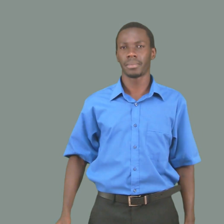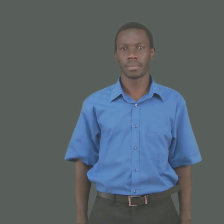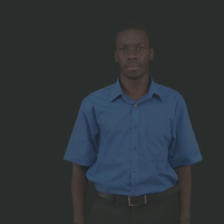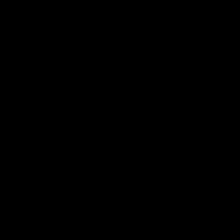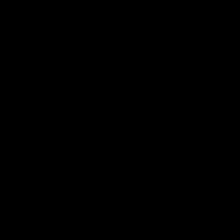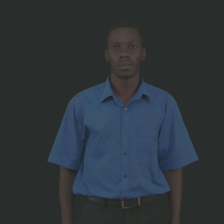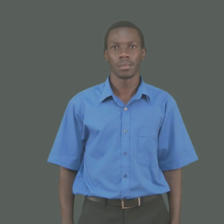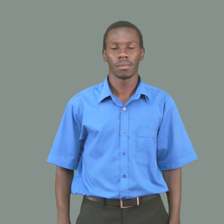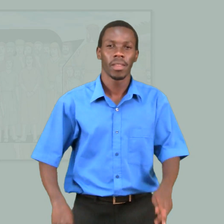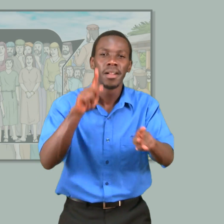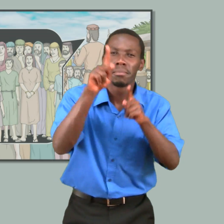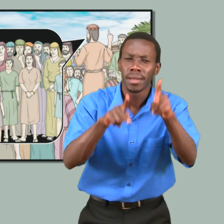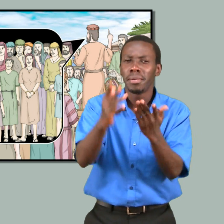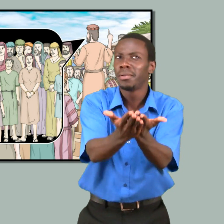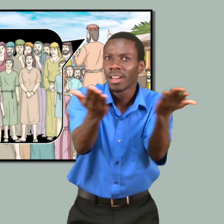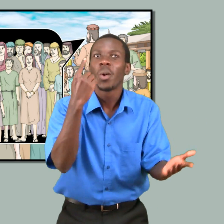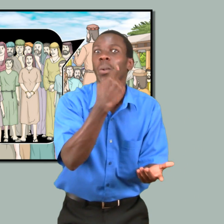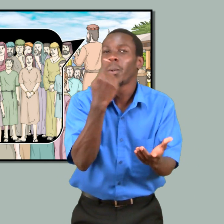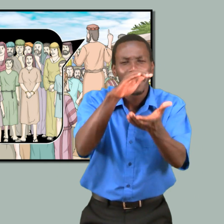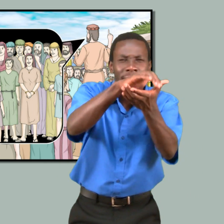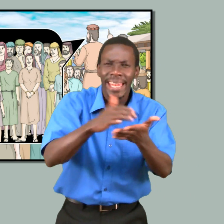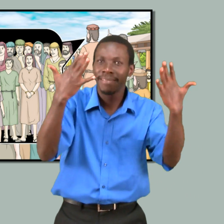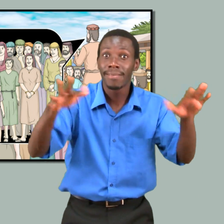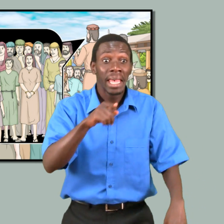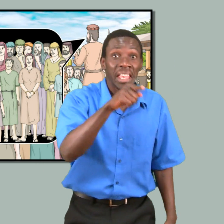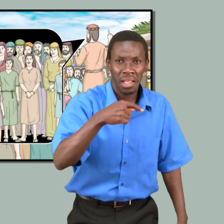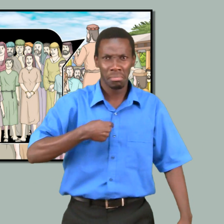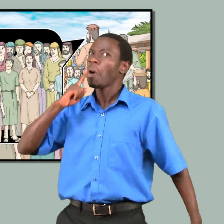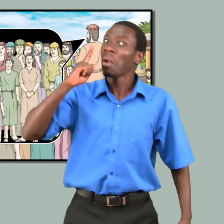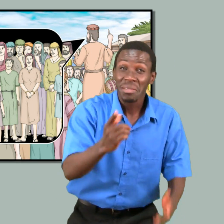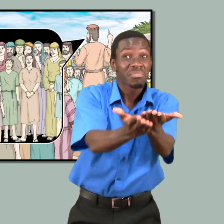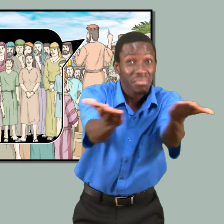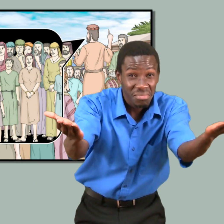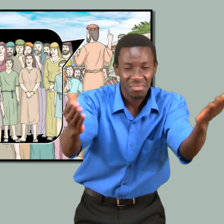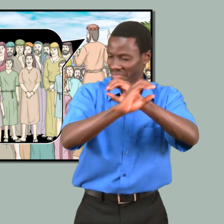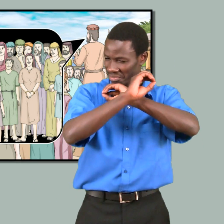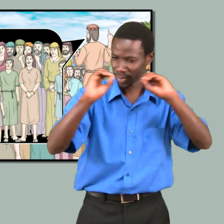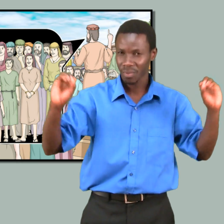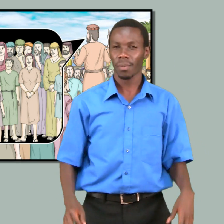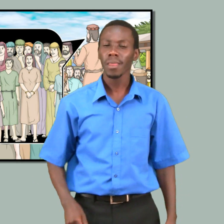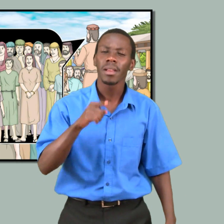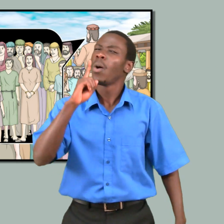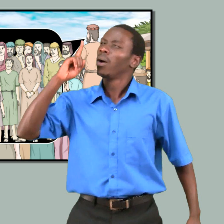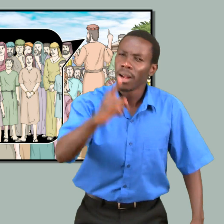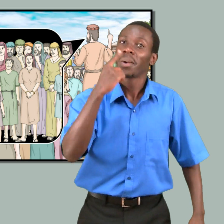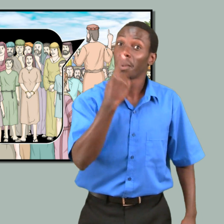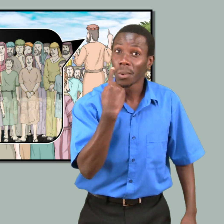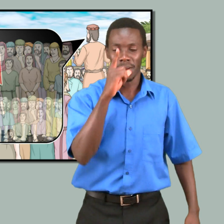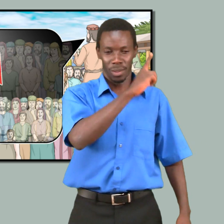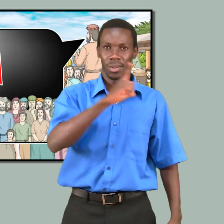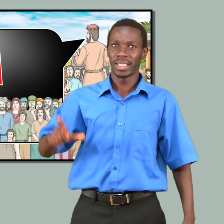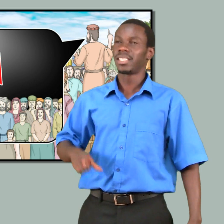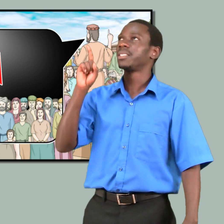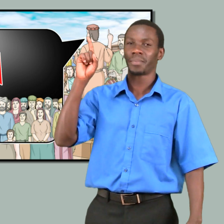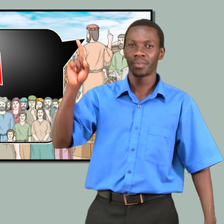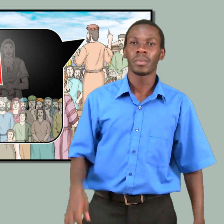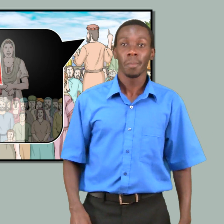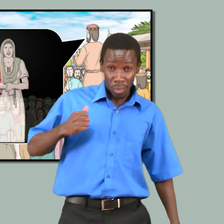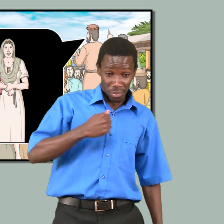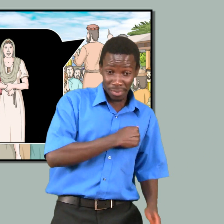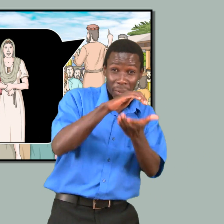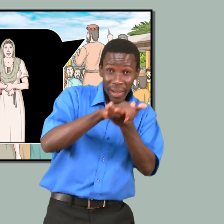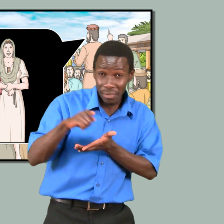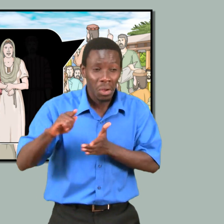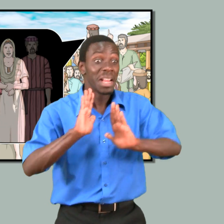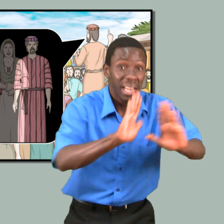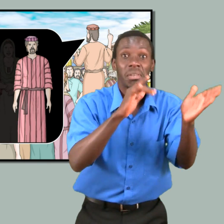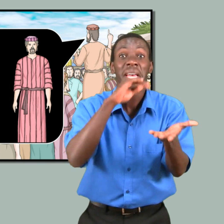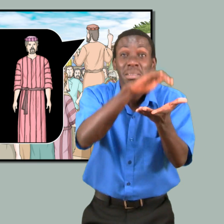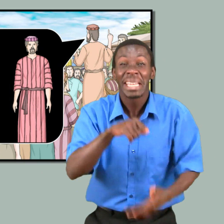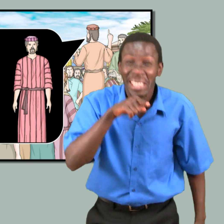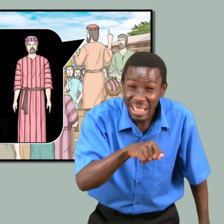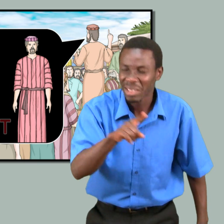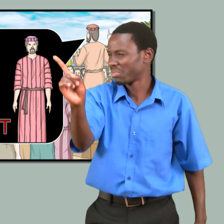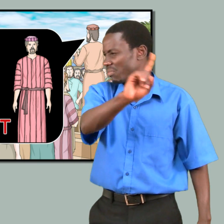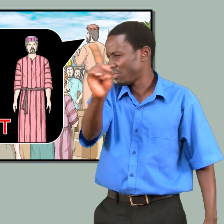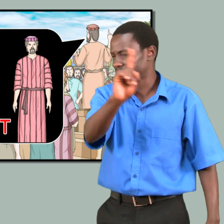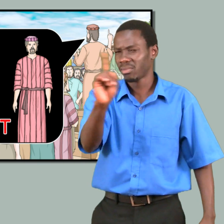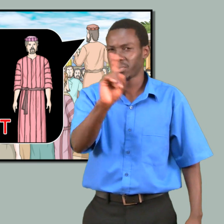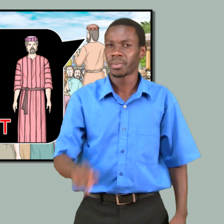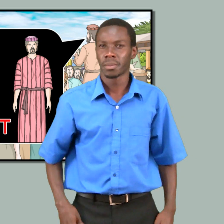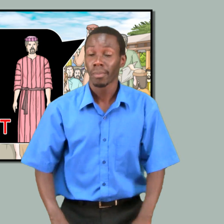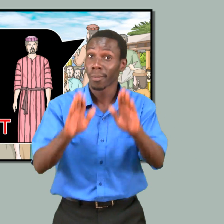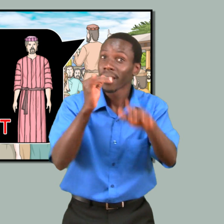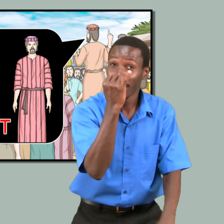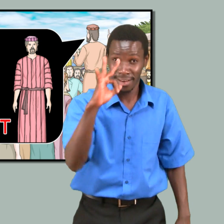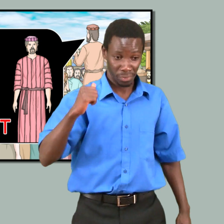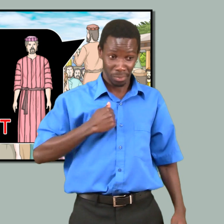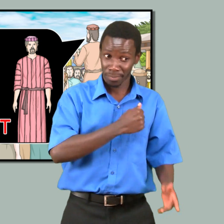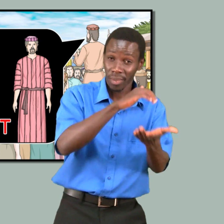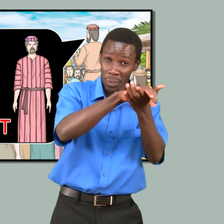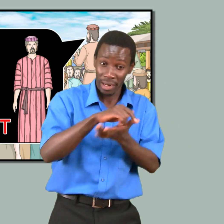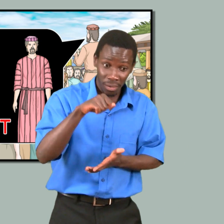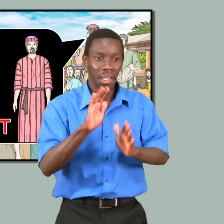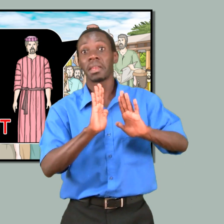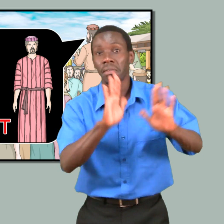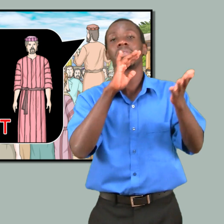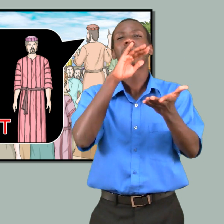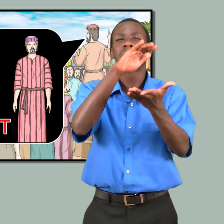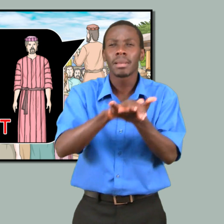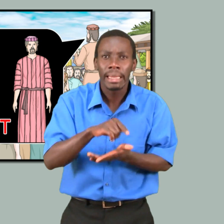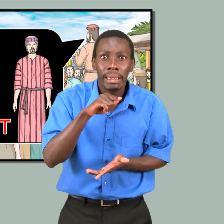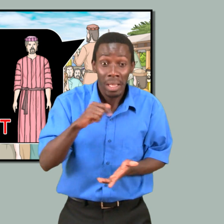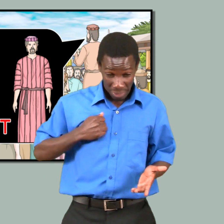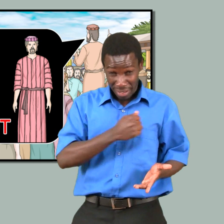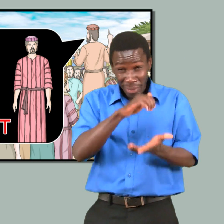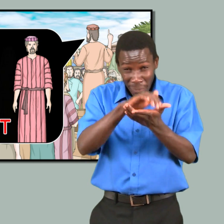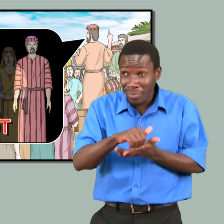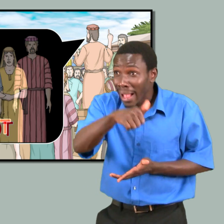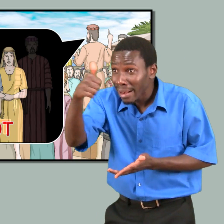To the married I give this command (not I, but the Lord): A wife must not separate from her husband.